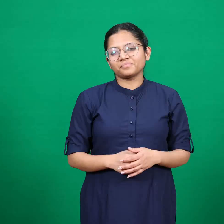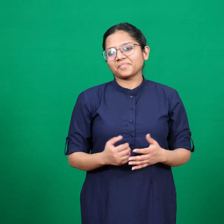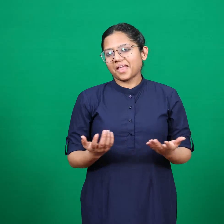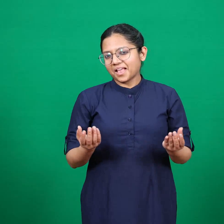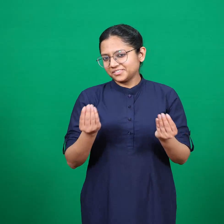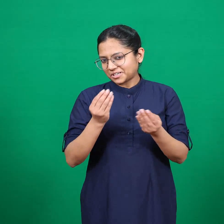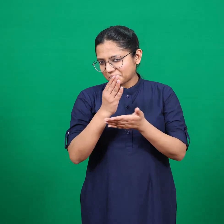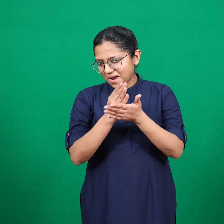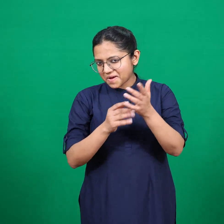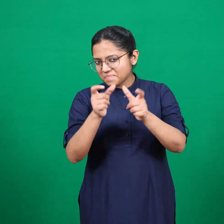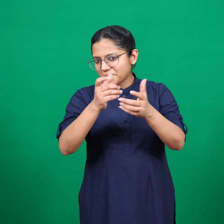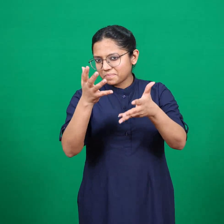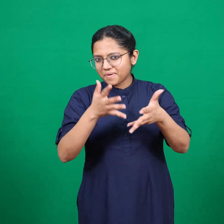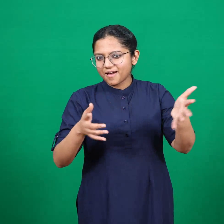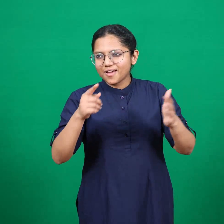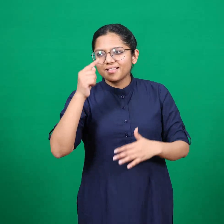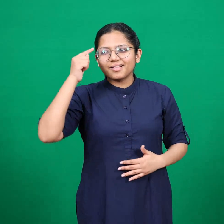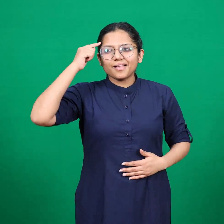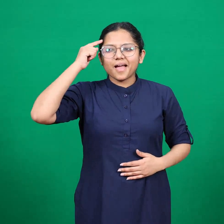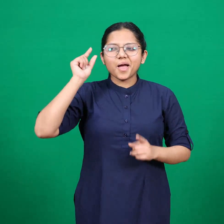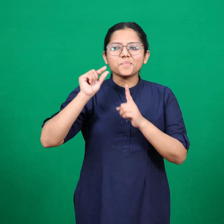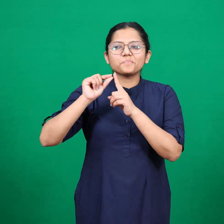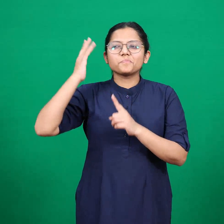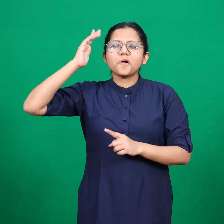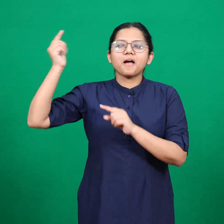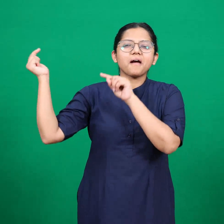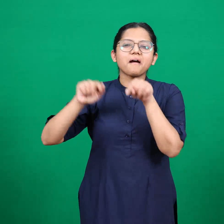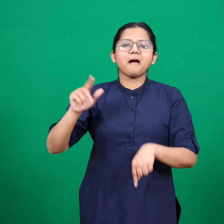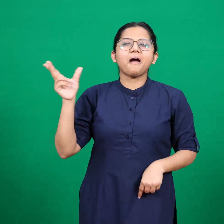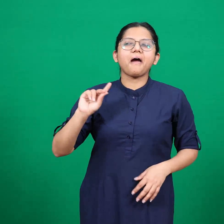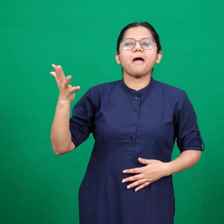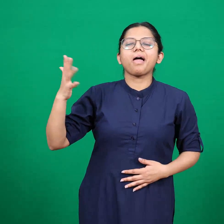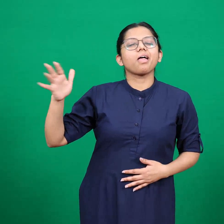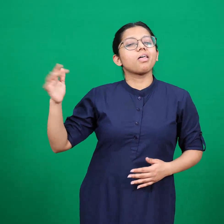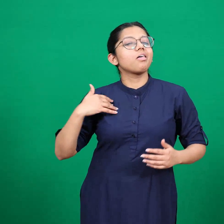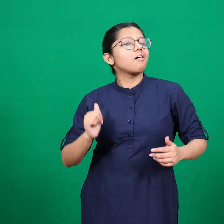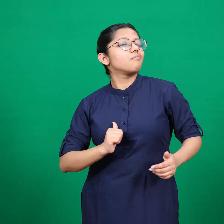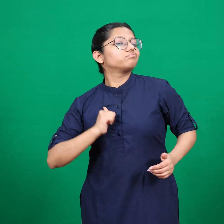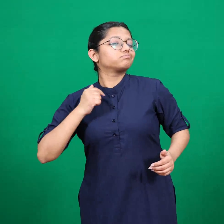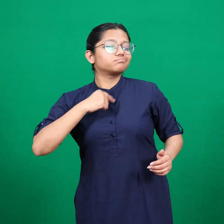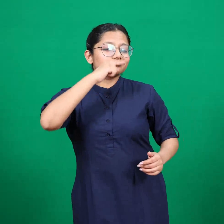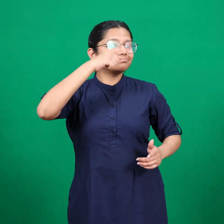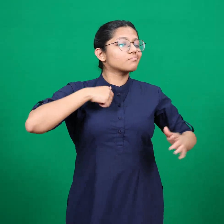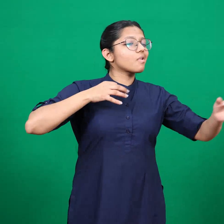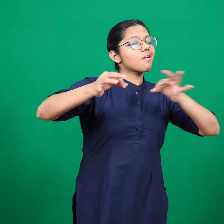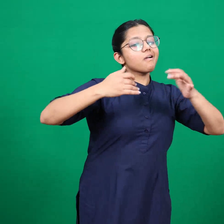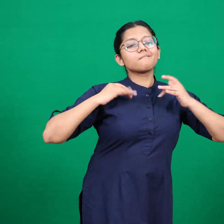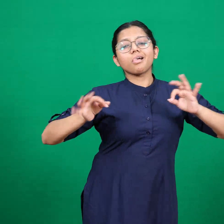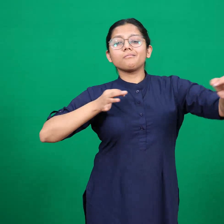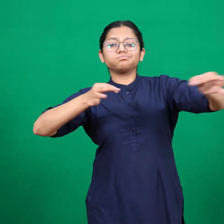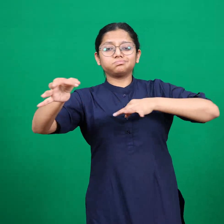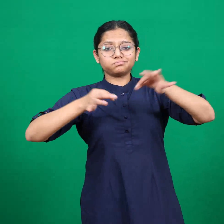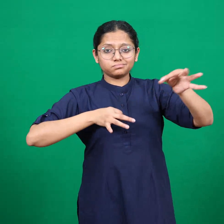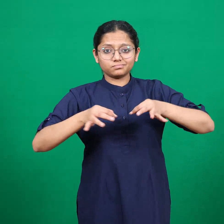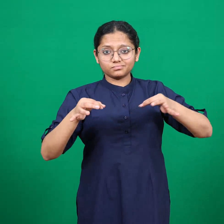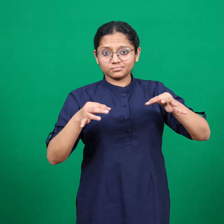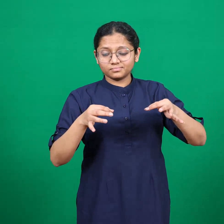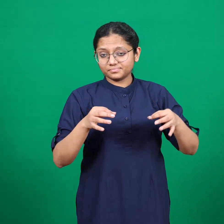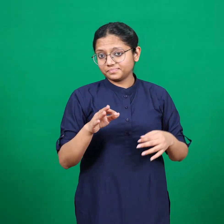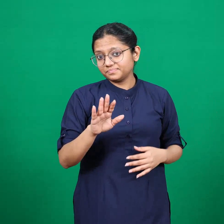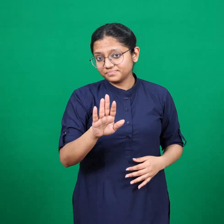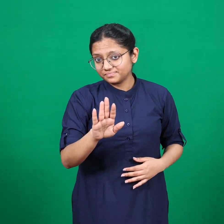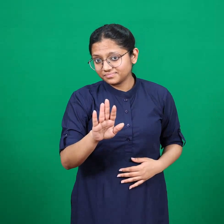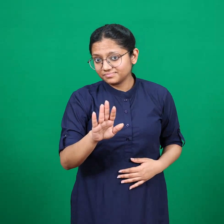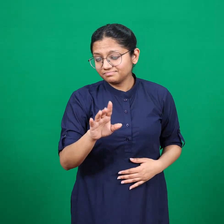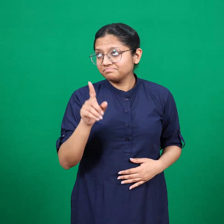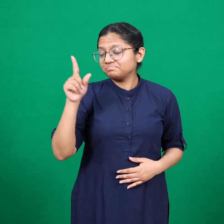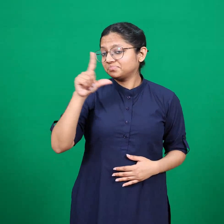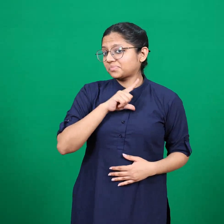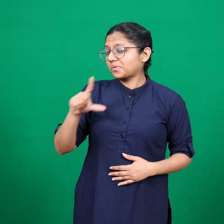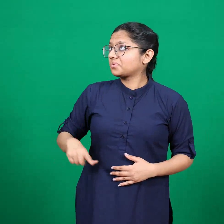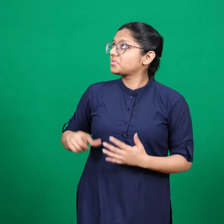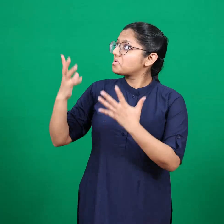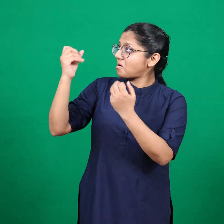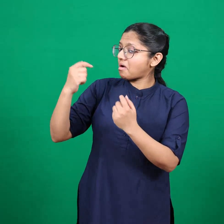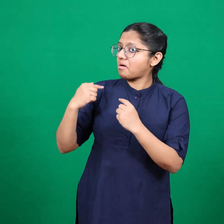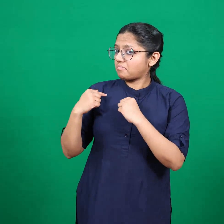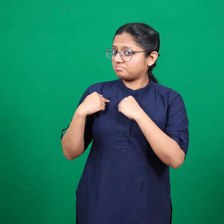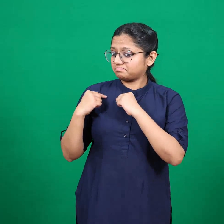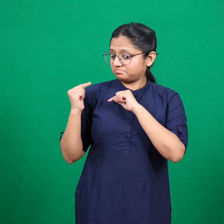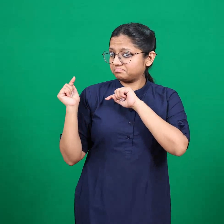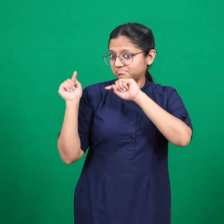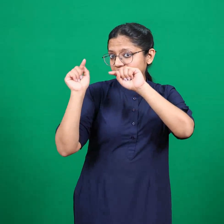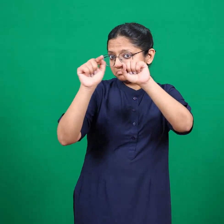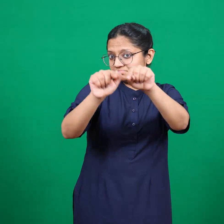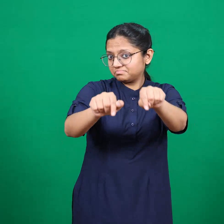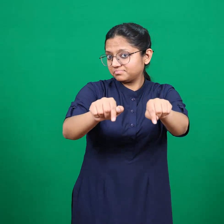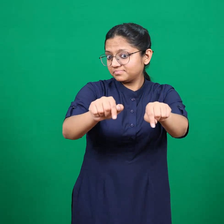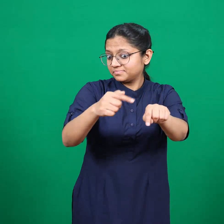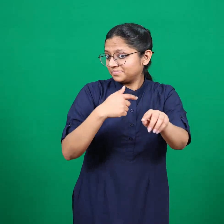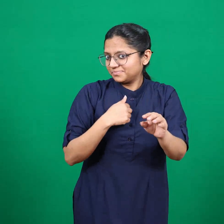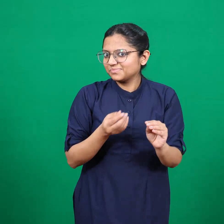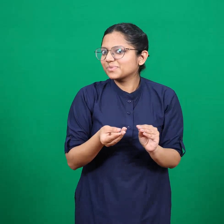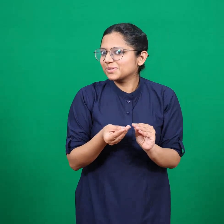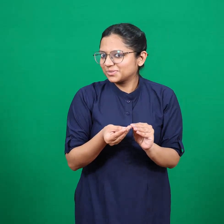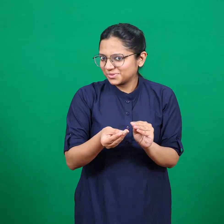Some of you have become arrogant, as if I were not coming to you.